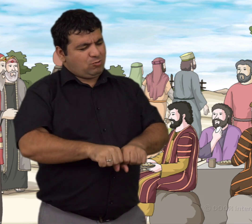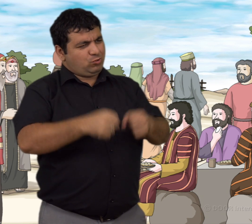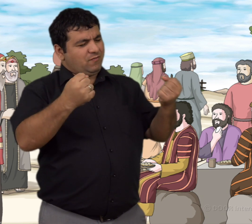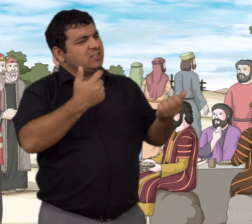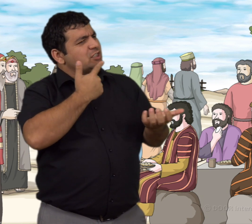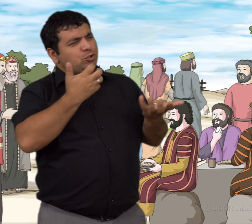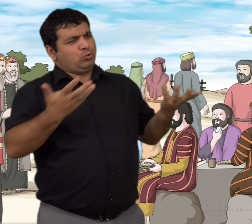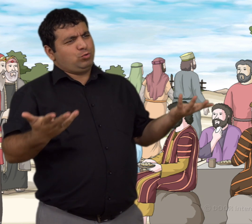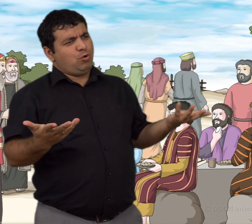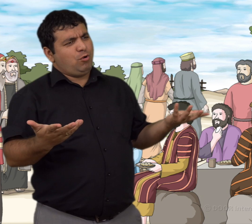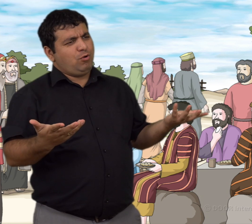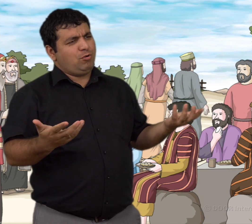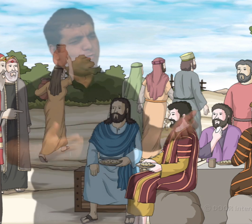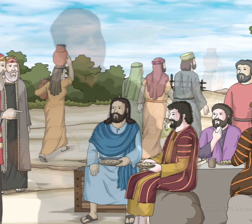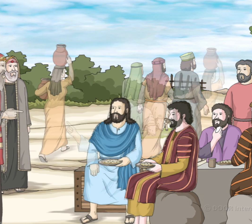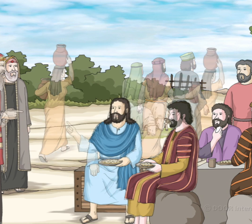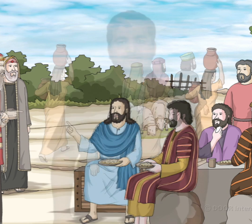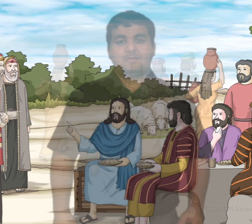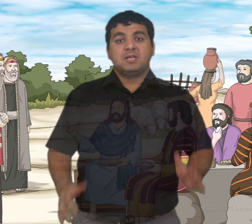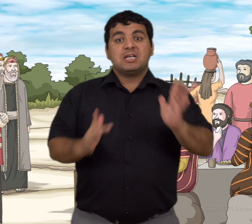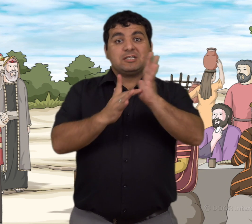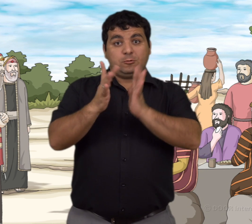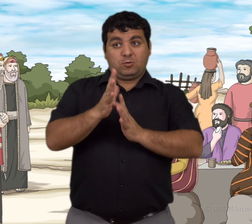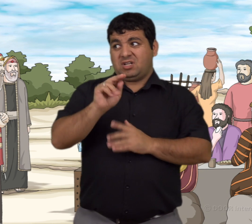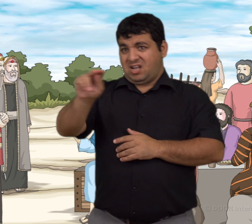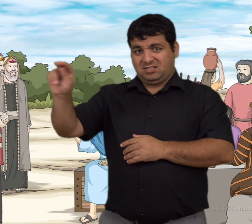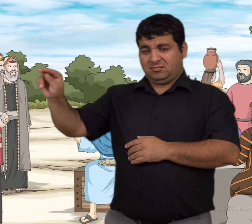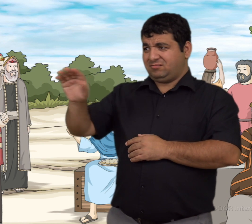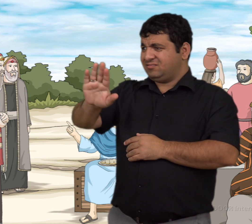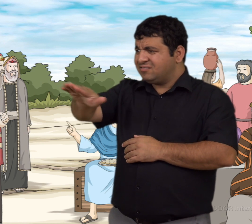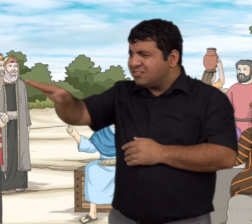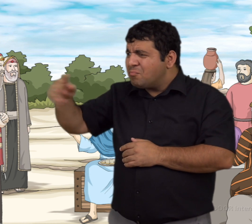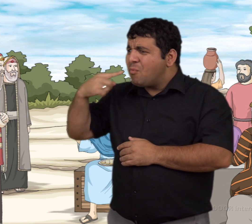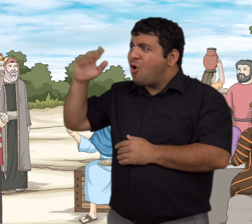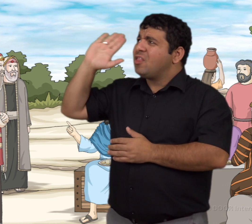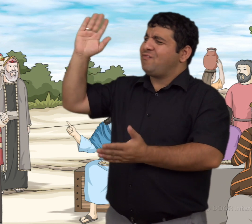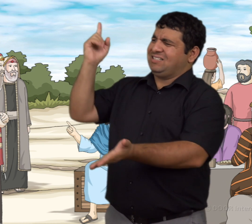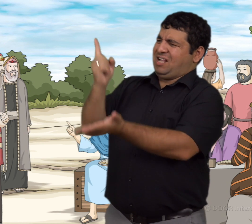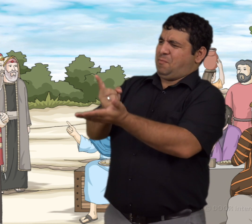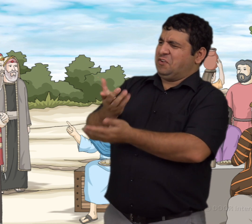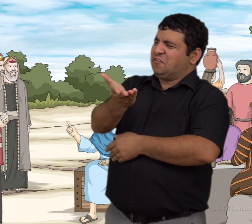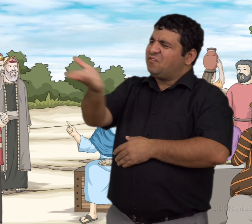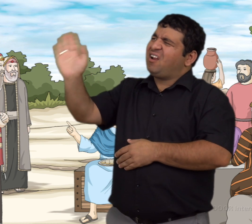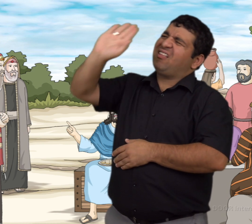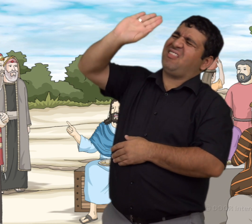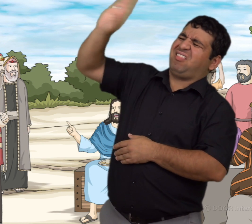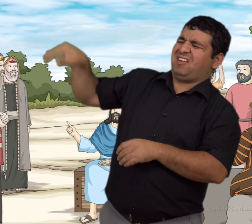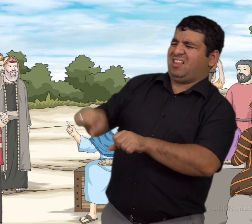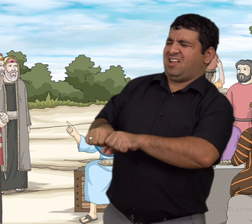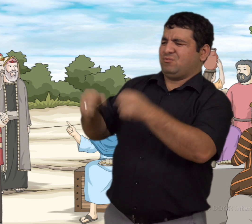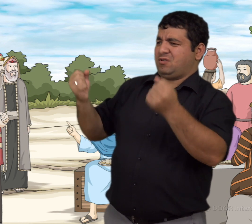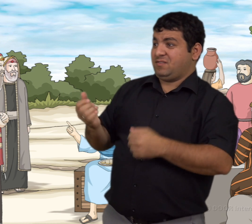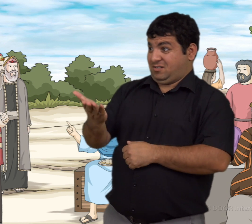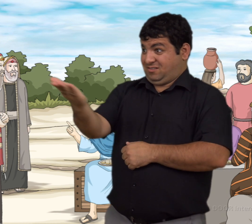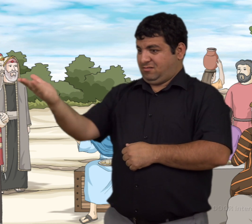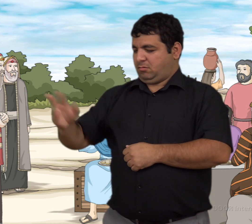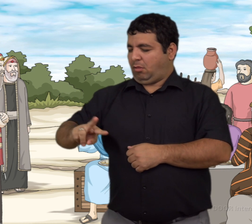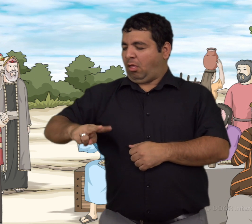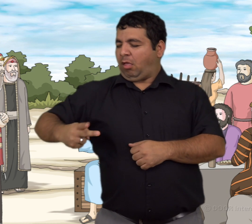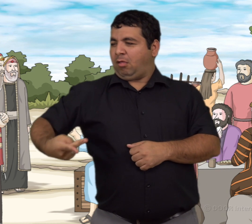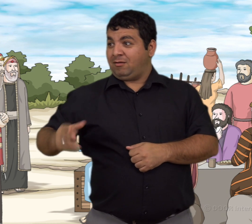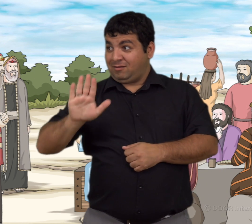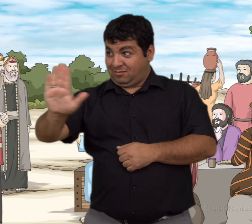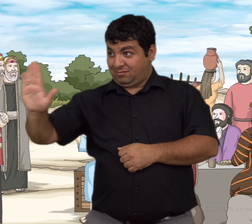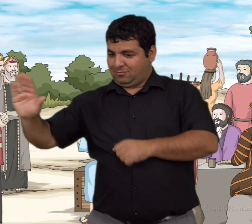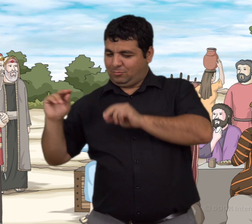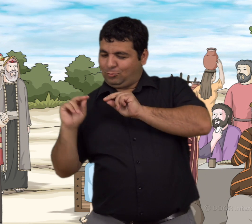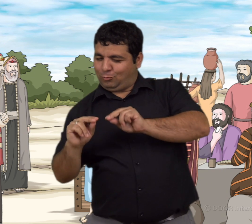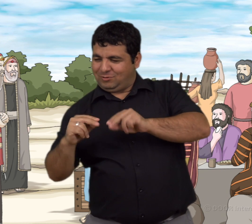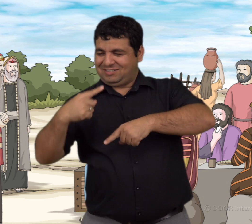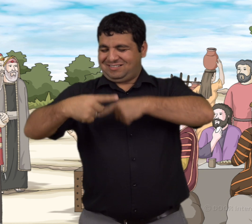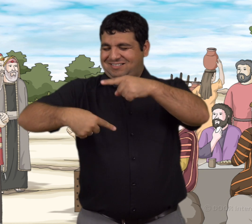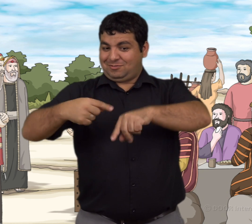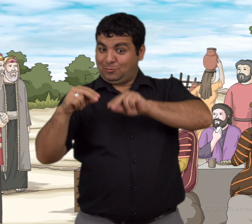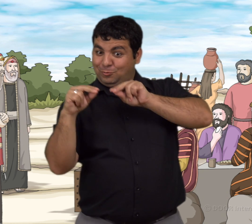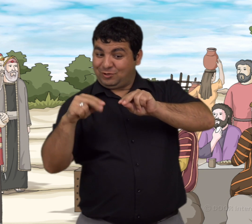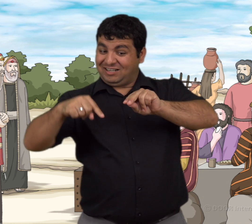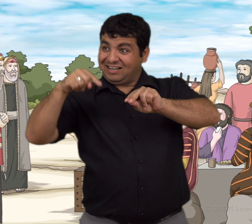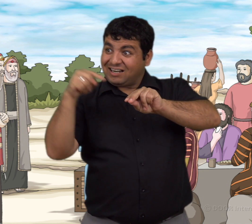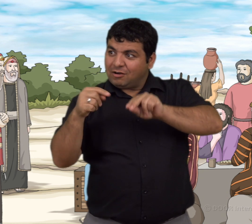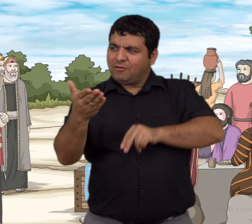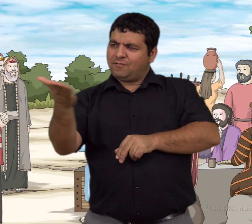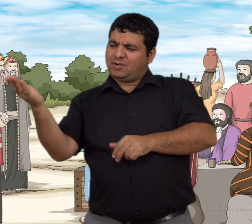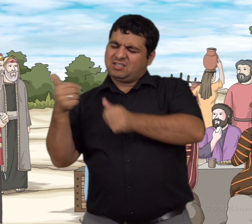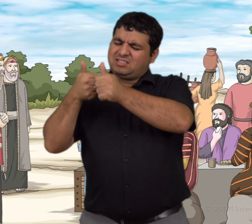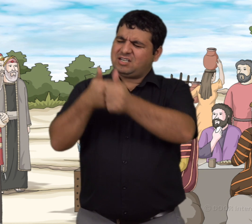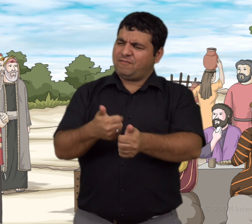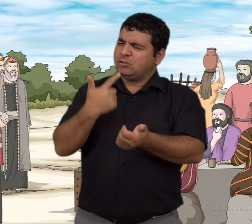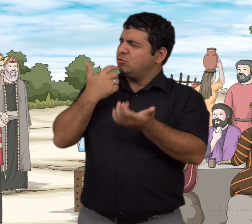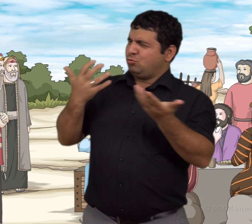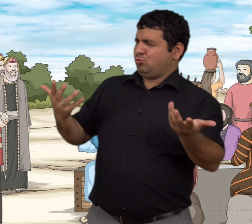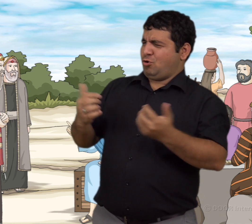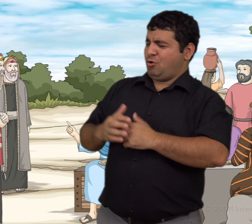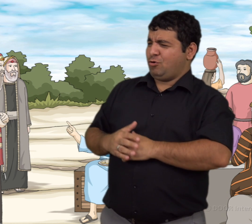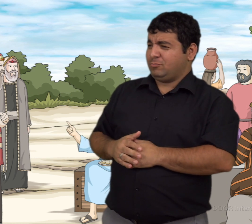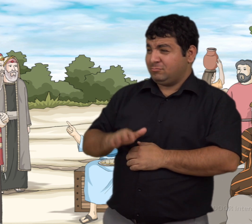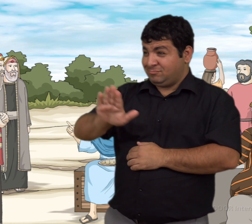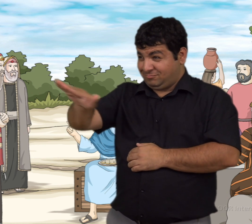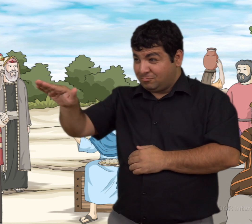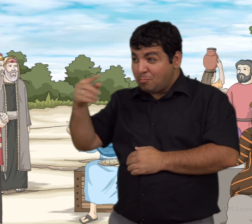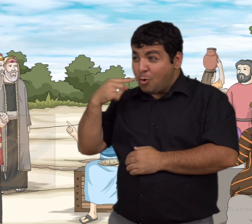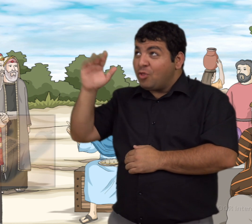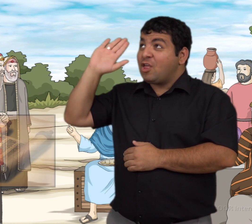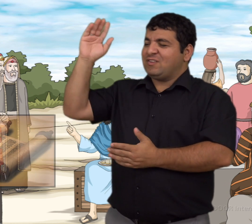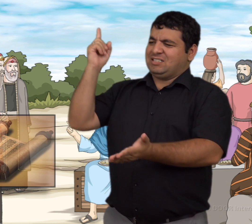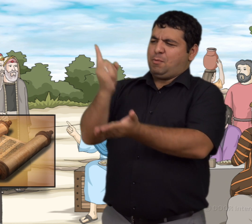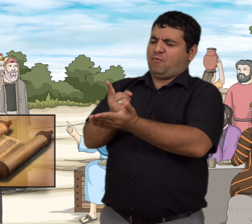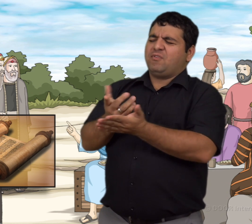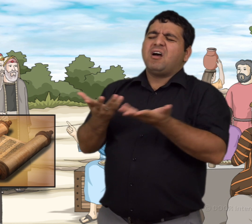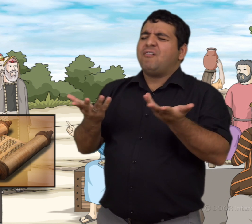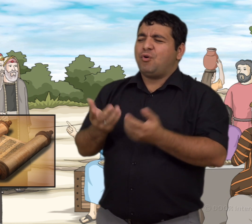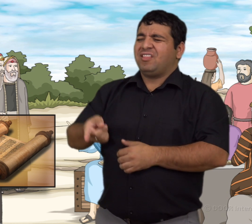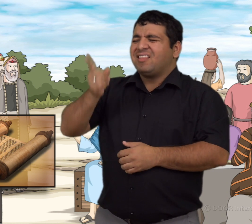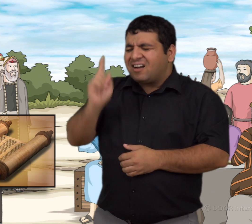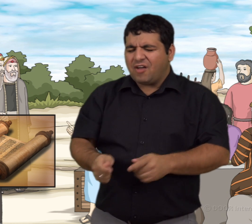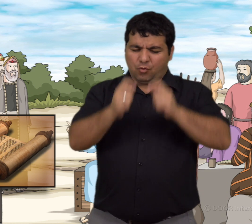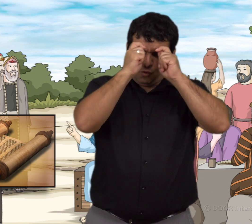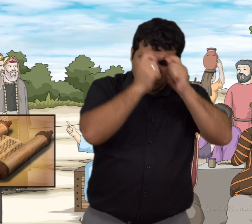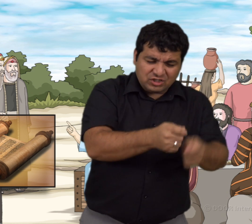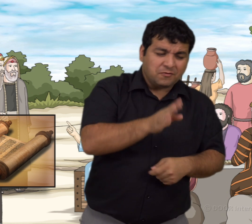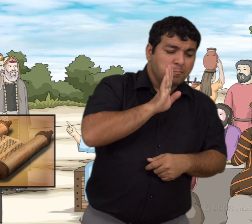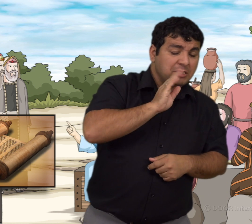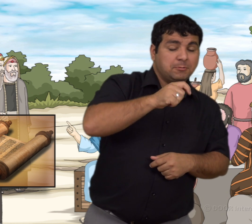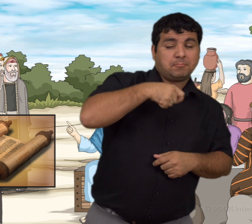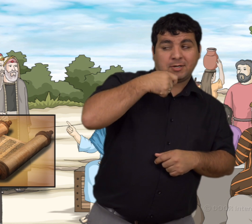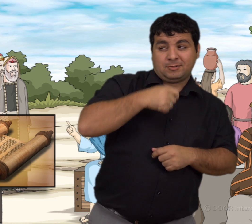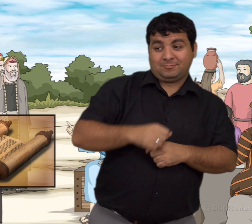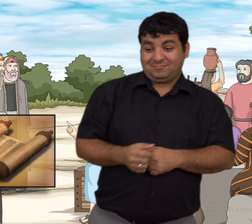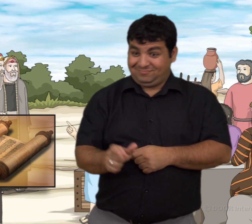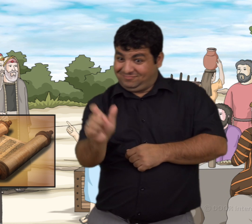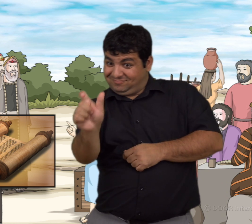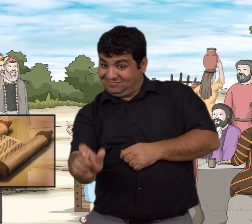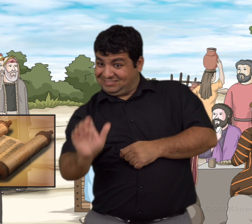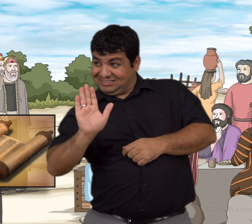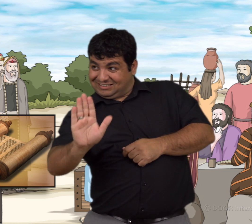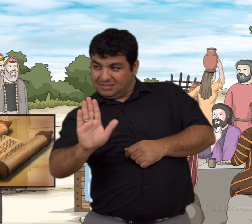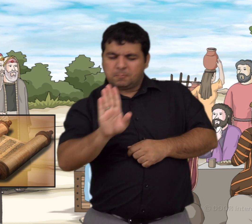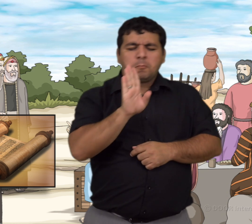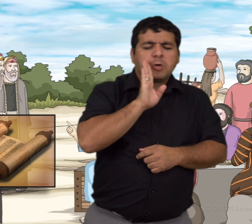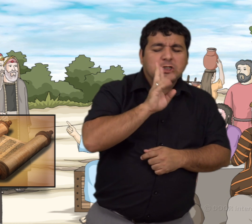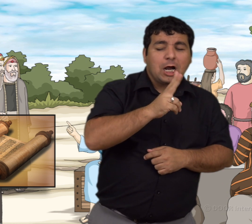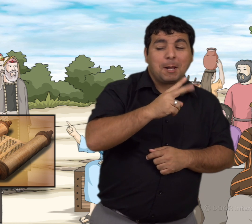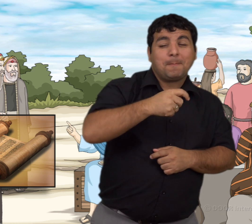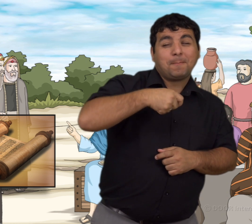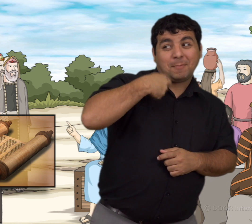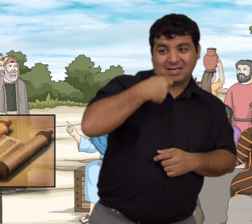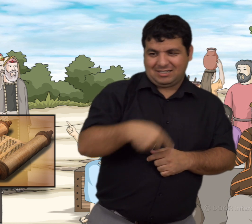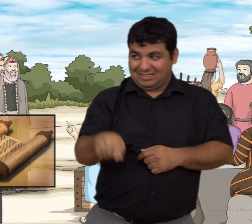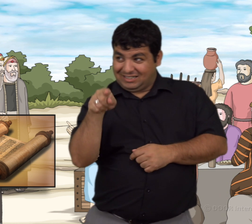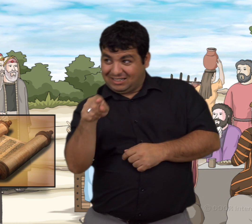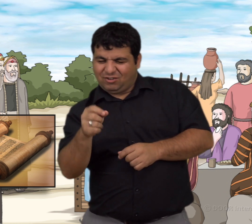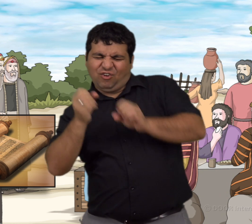For God said, ‘Honor your father and mother’ and ‘Anyone who curses his father or mother must be put to death.’